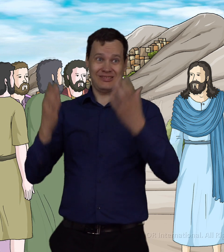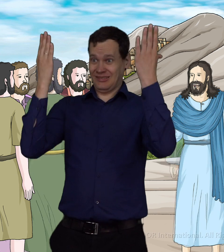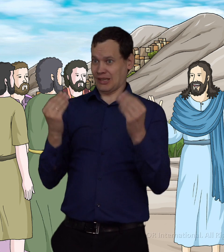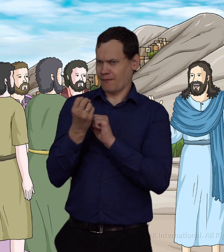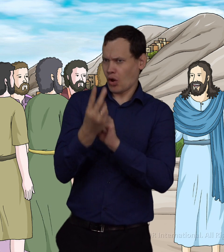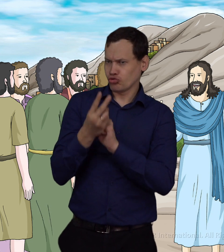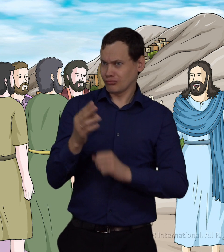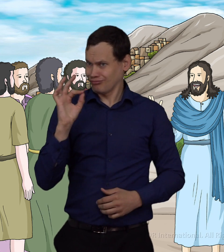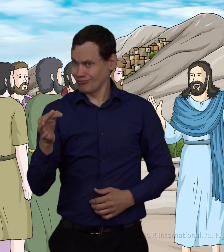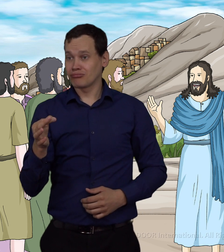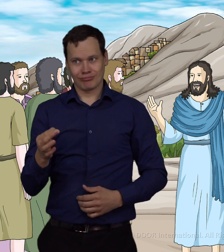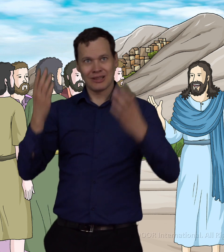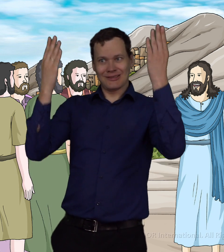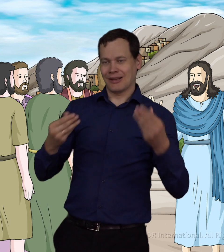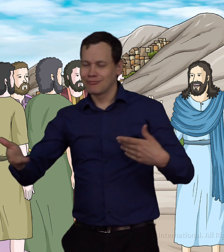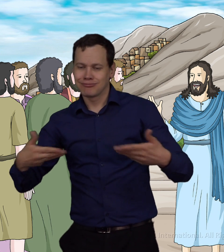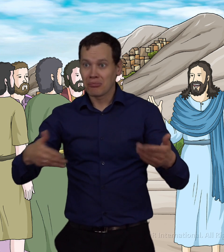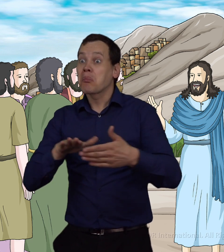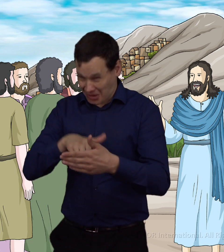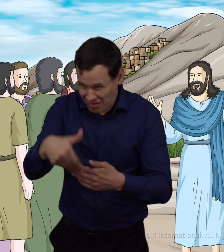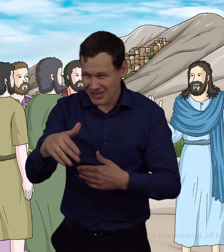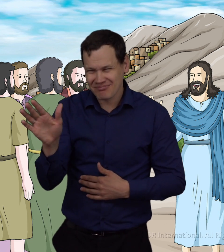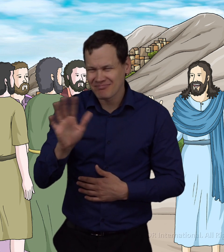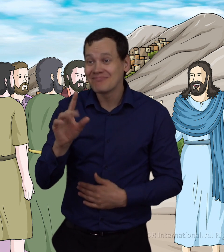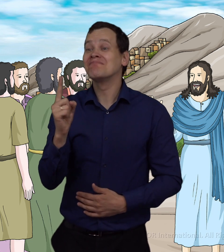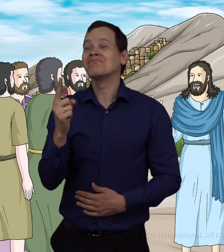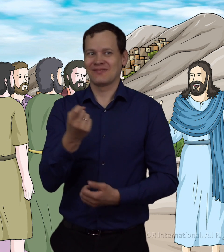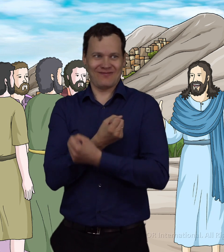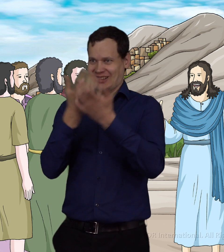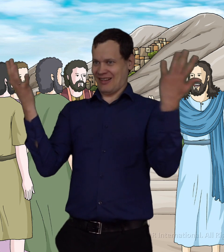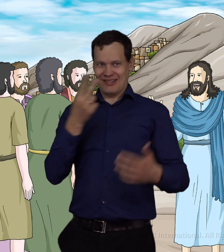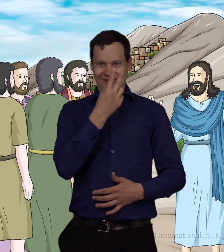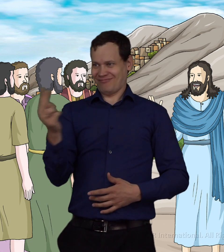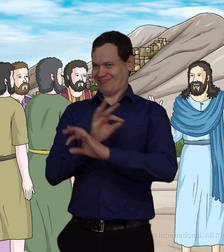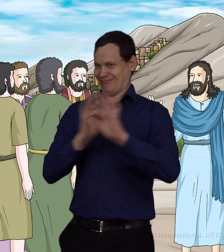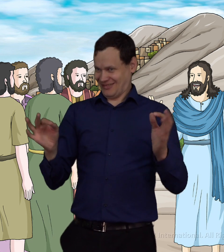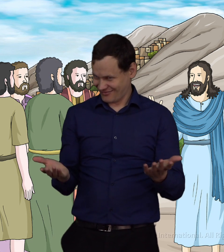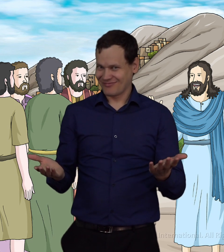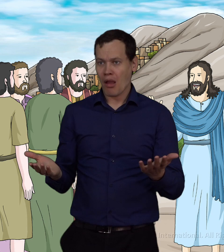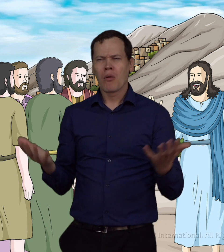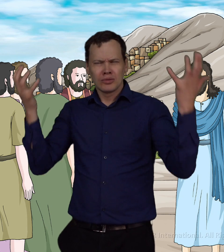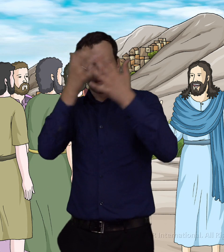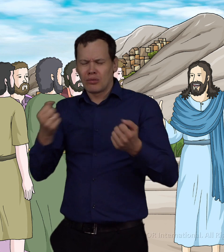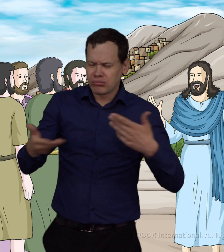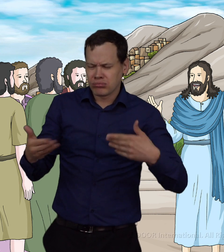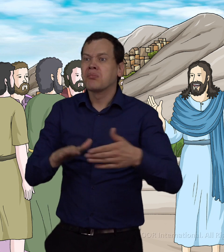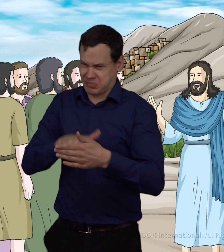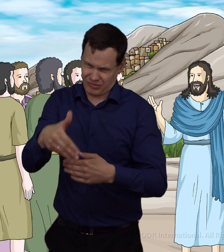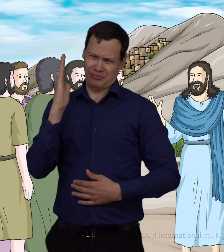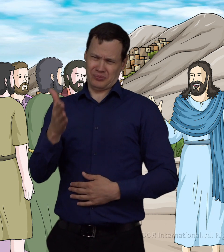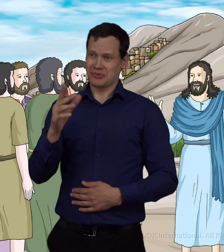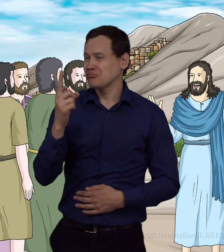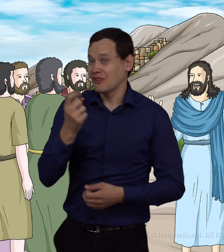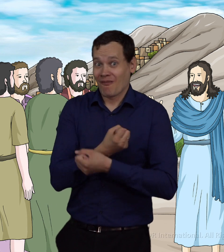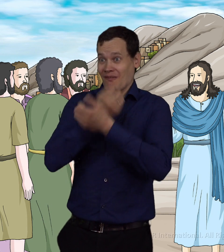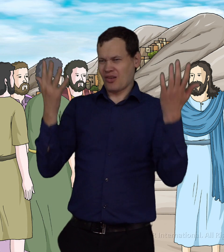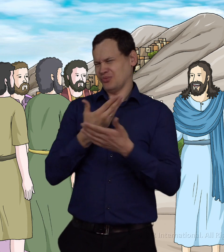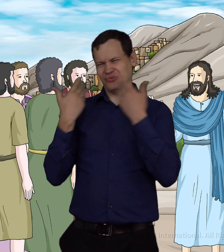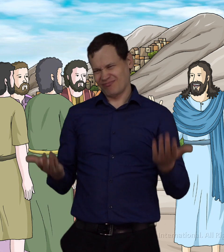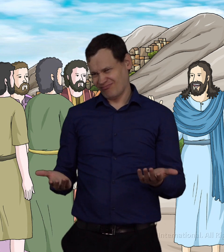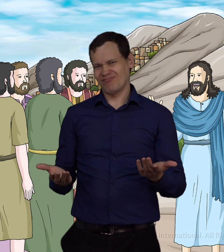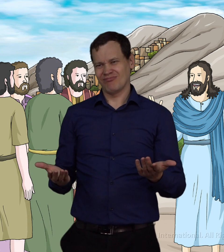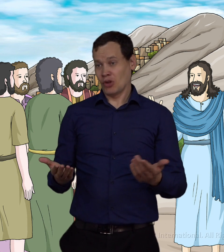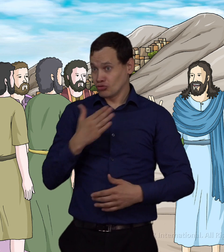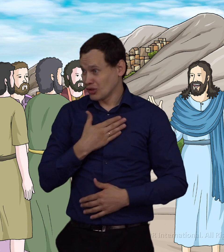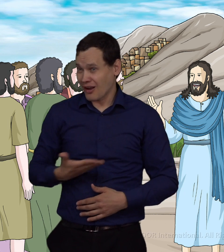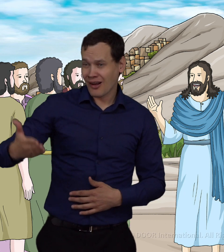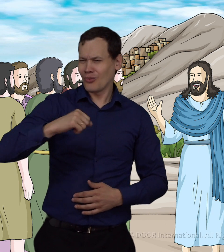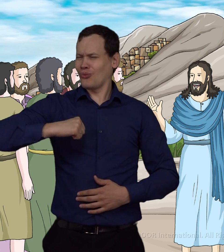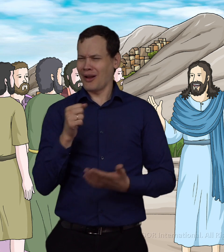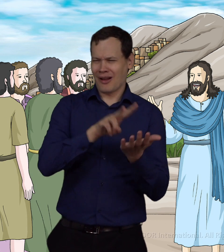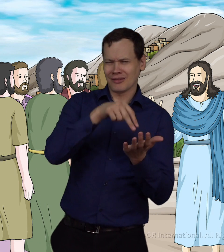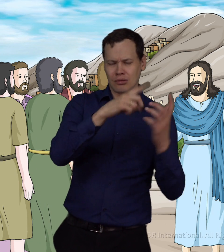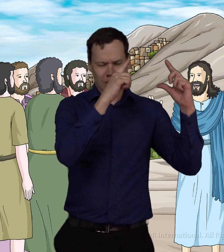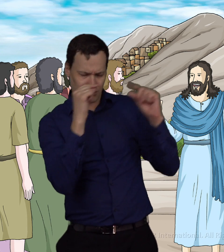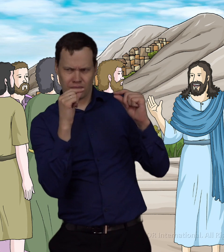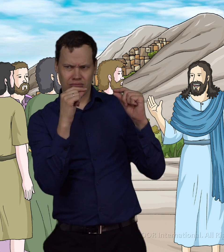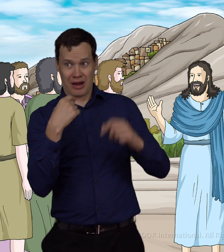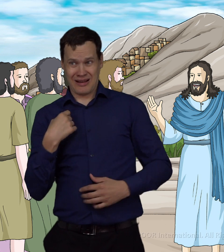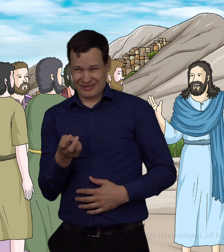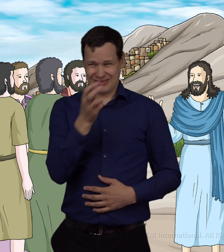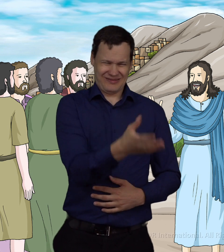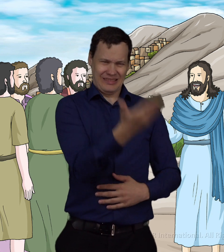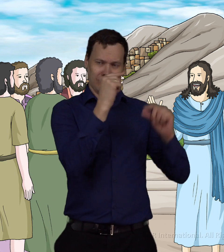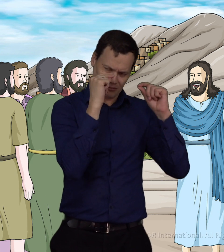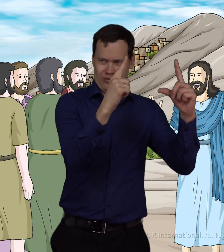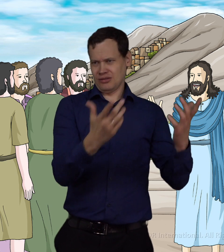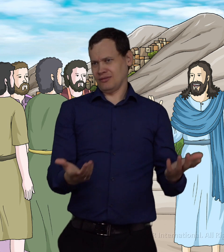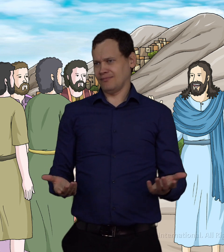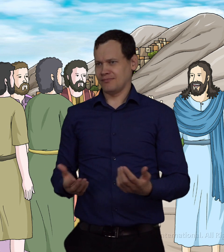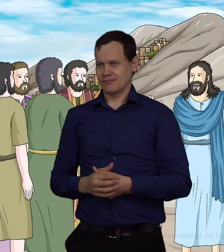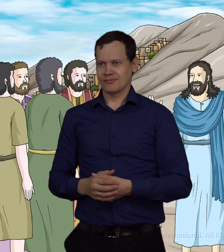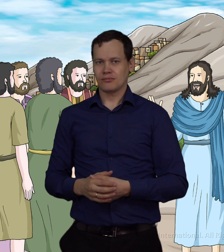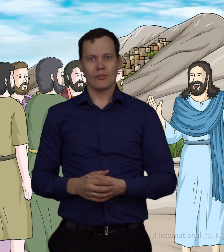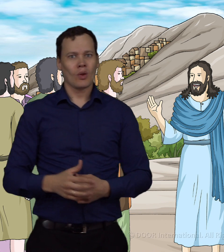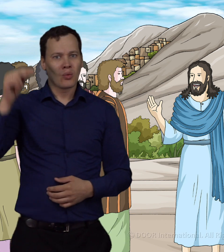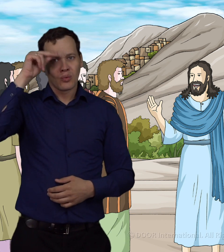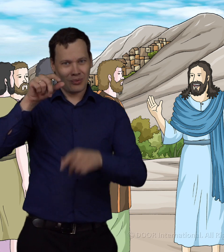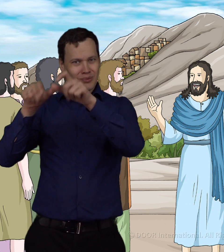If anyone walks in the daytime, he will not stumble, because he sees by the light of this world. But if anyone walks at night, he will stumble, because he has no light.”